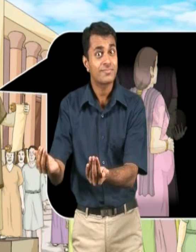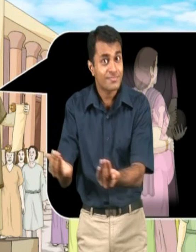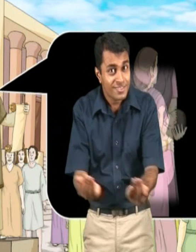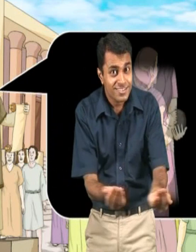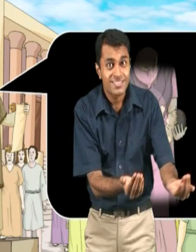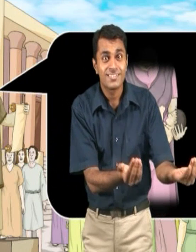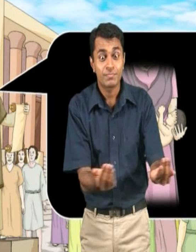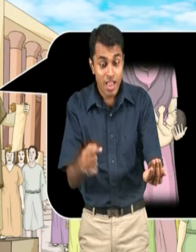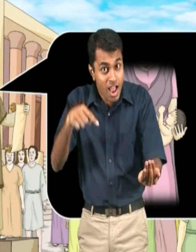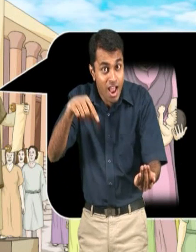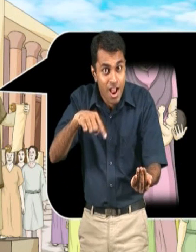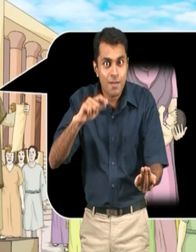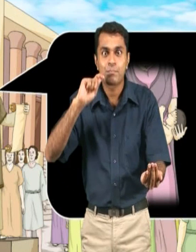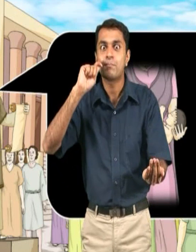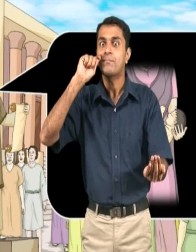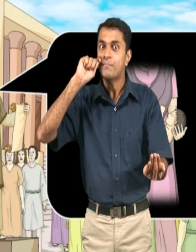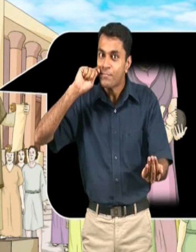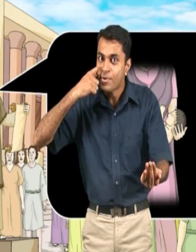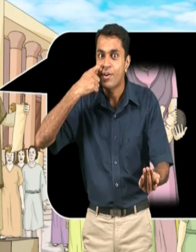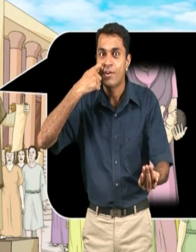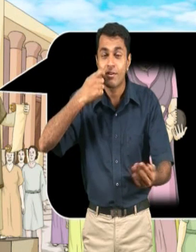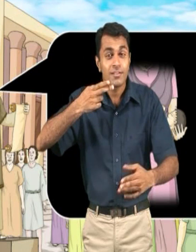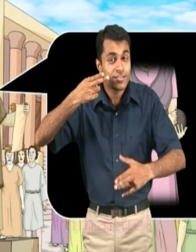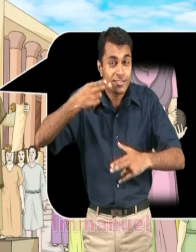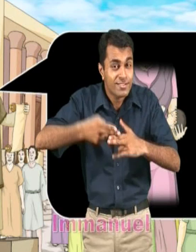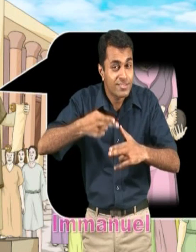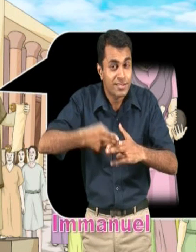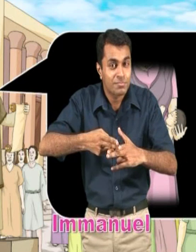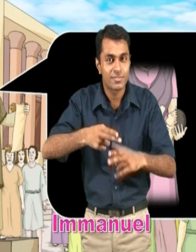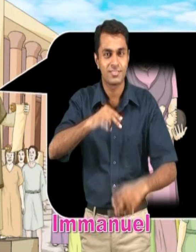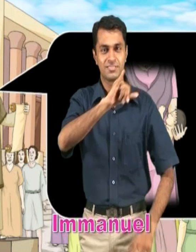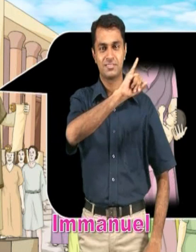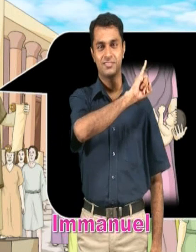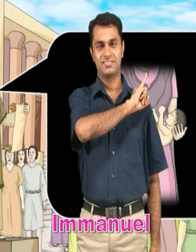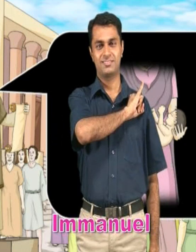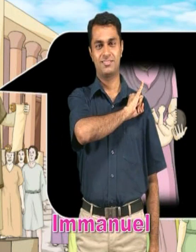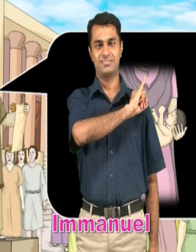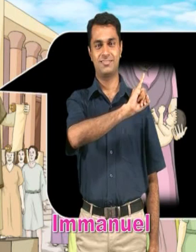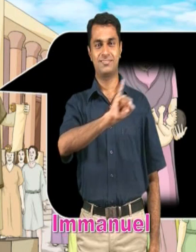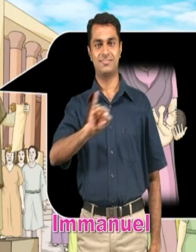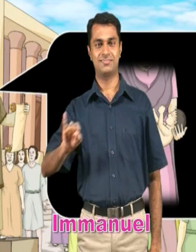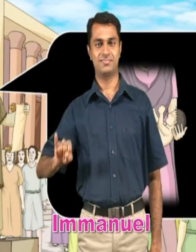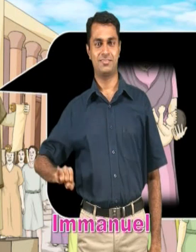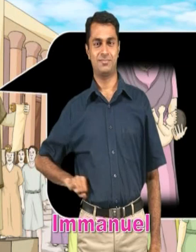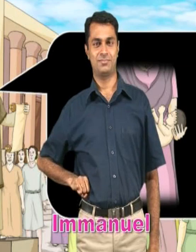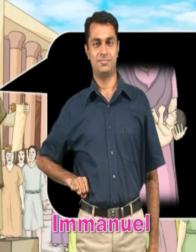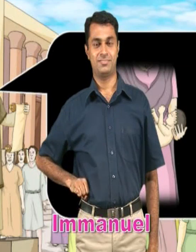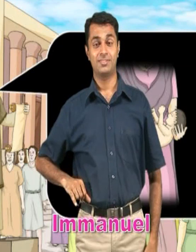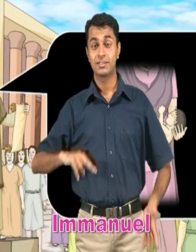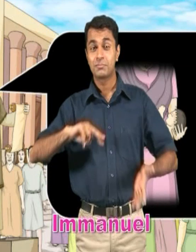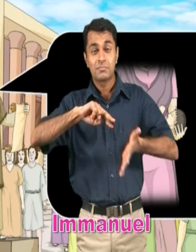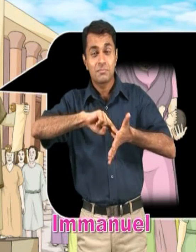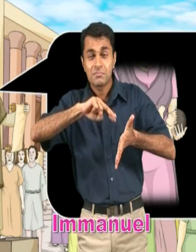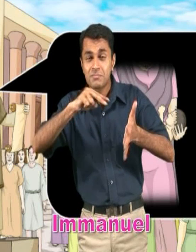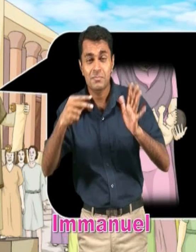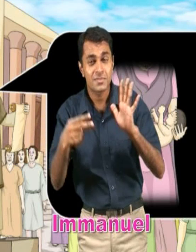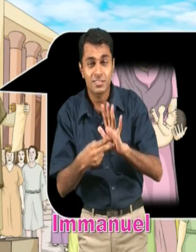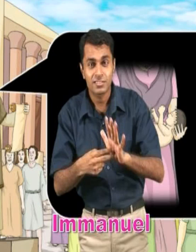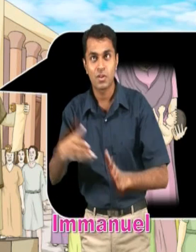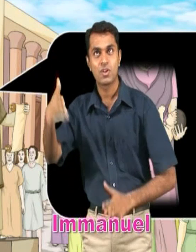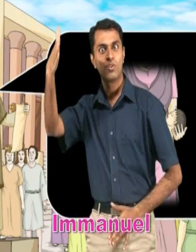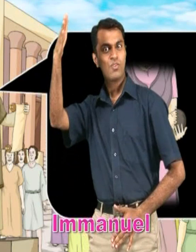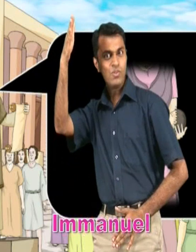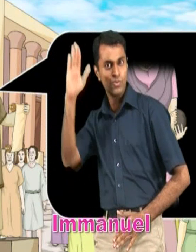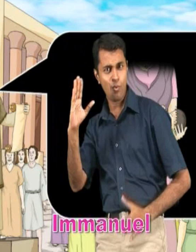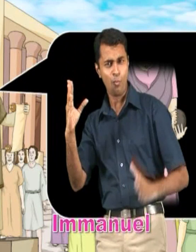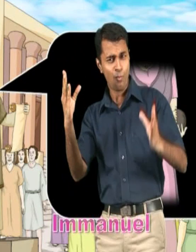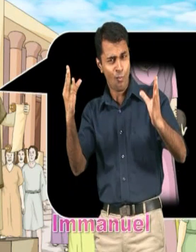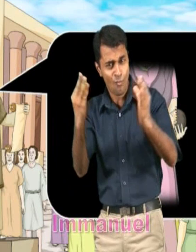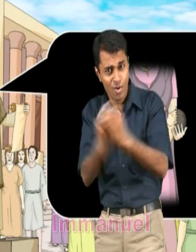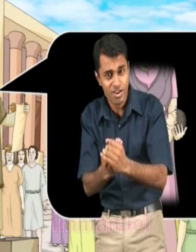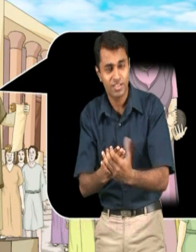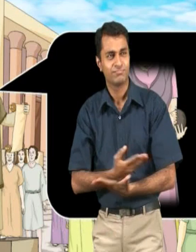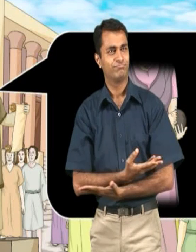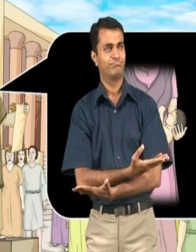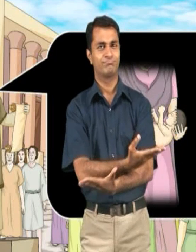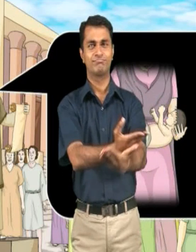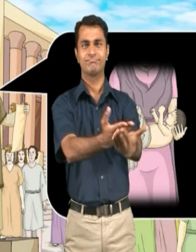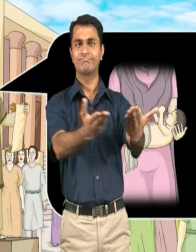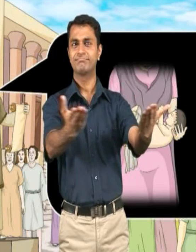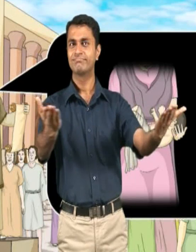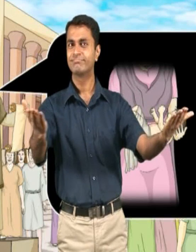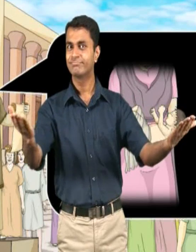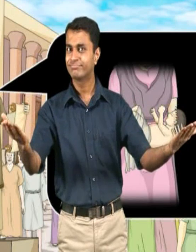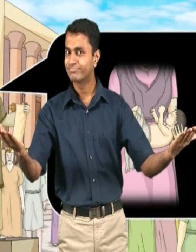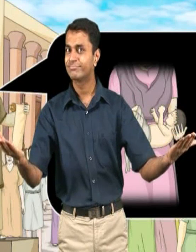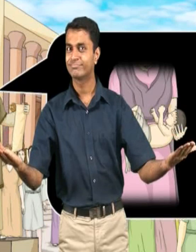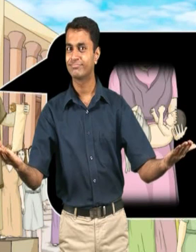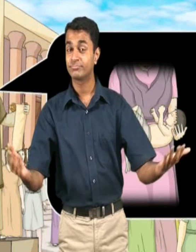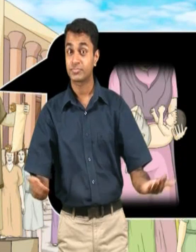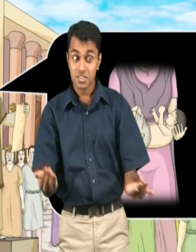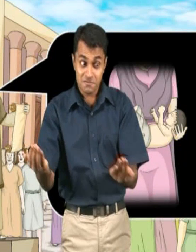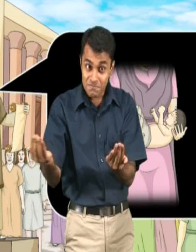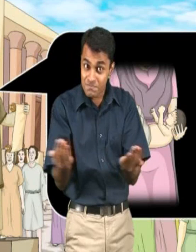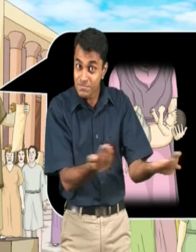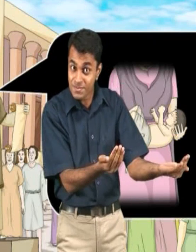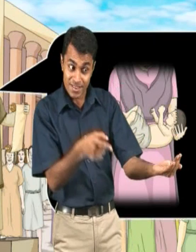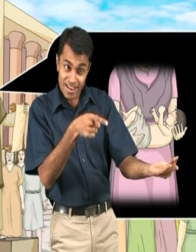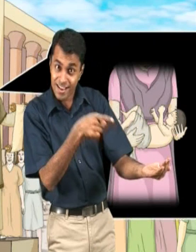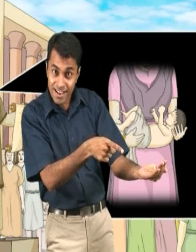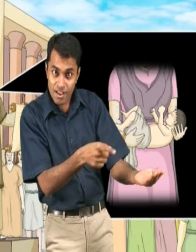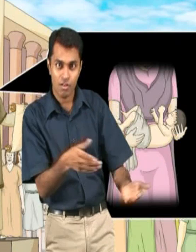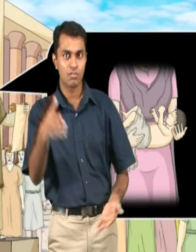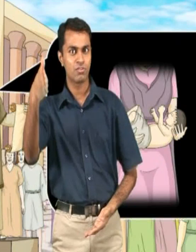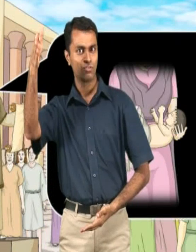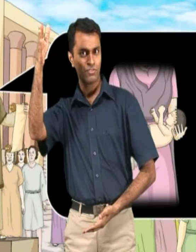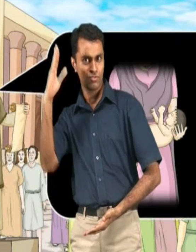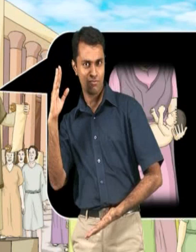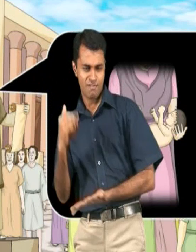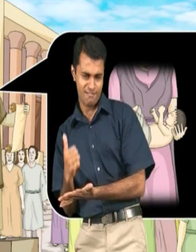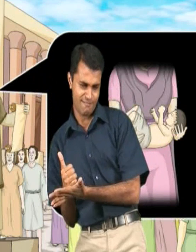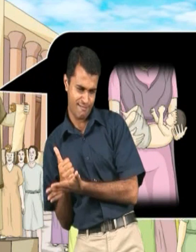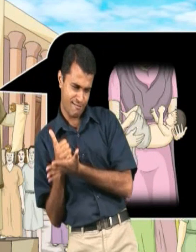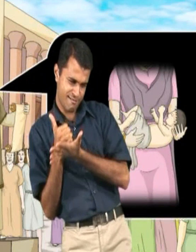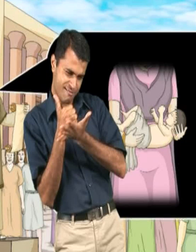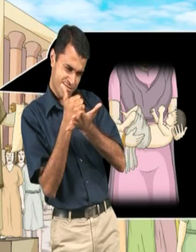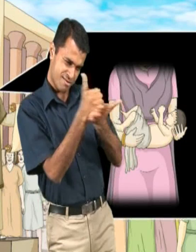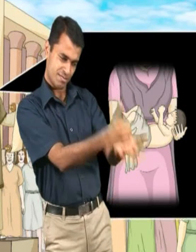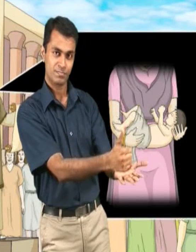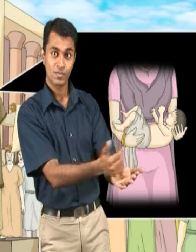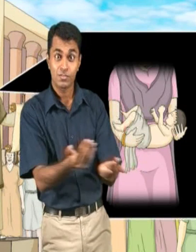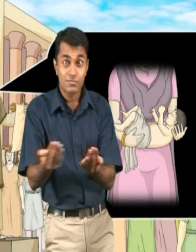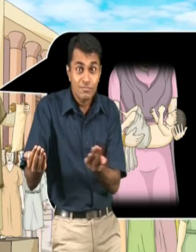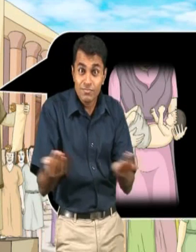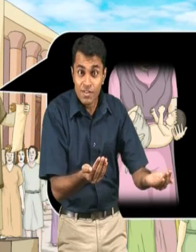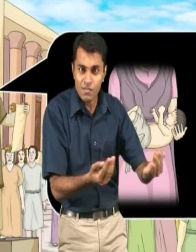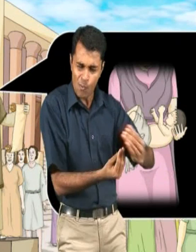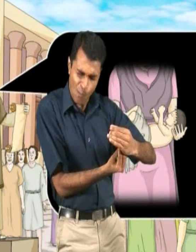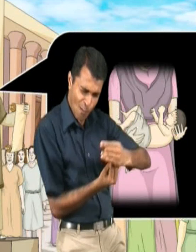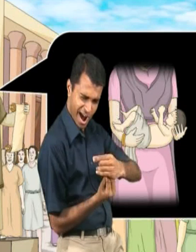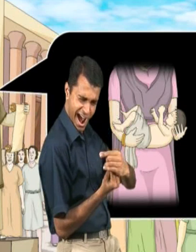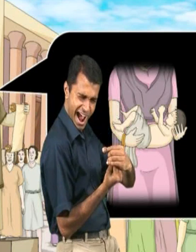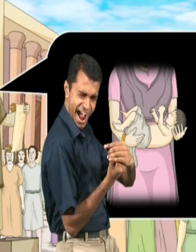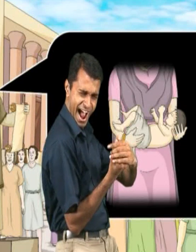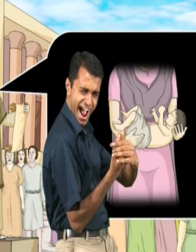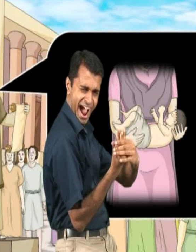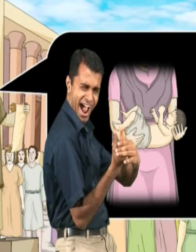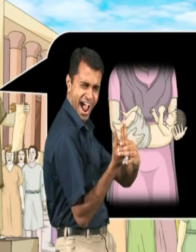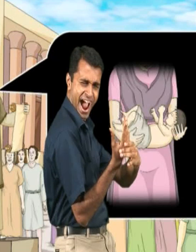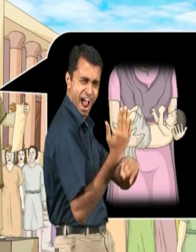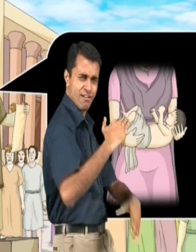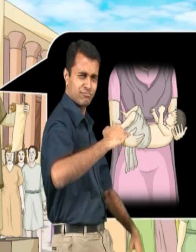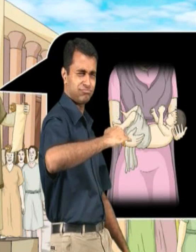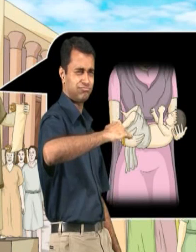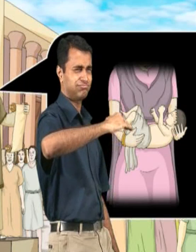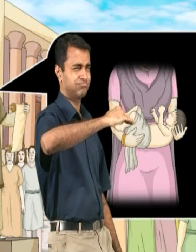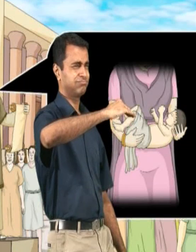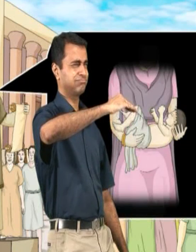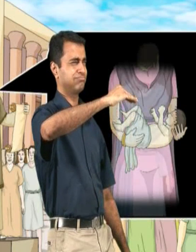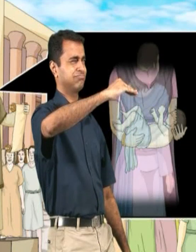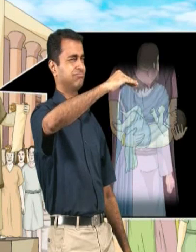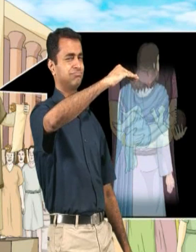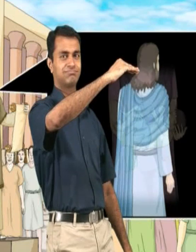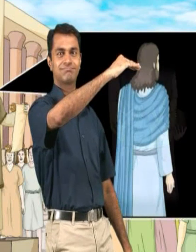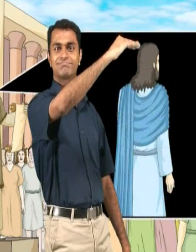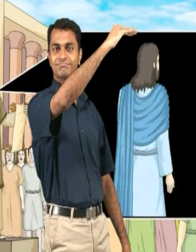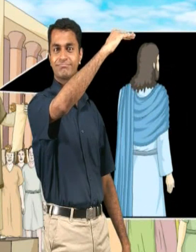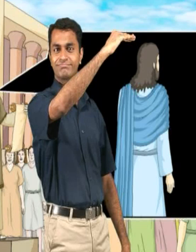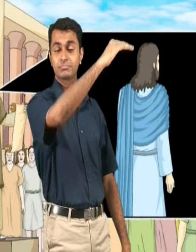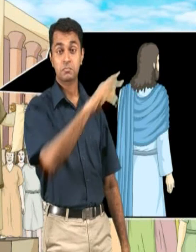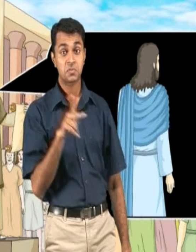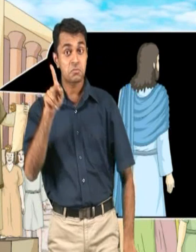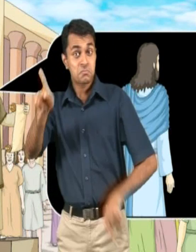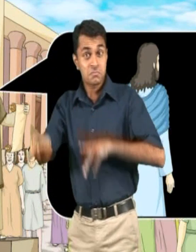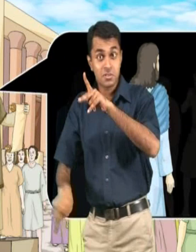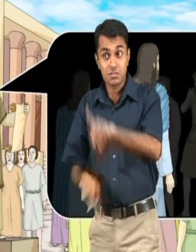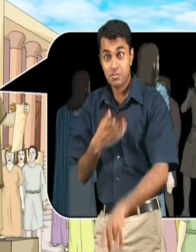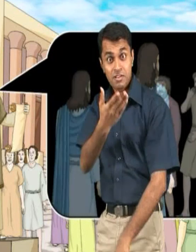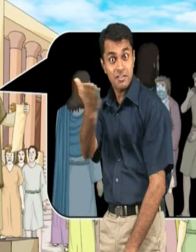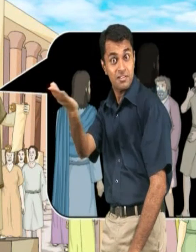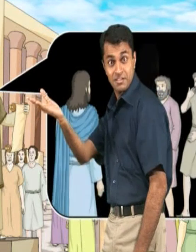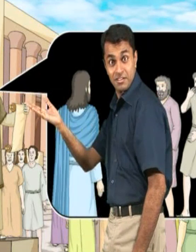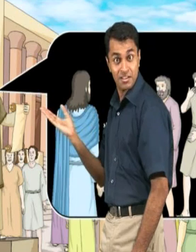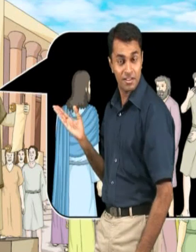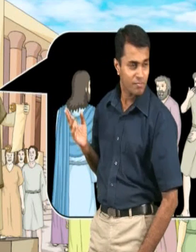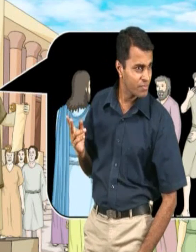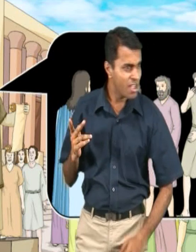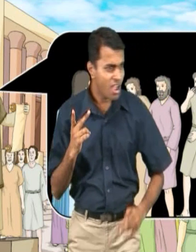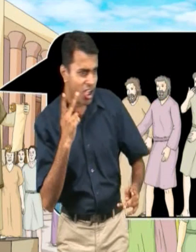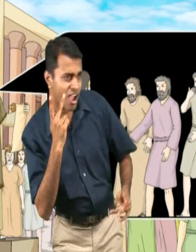He grew up before Him like a tender shoot, and like a root out of dry ground. He had no stately form or majesty to attract us, no beauty that we should desire Him.